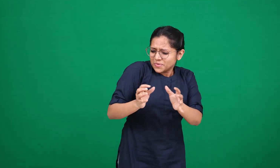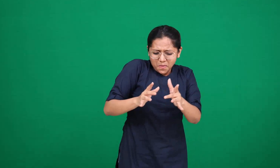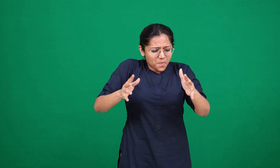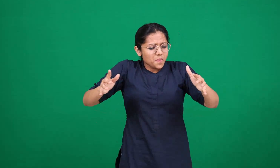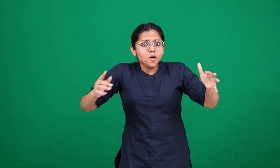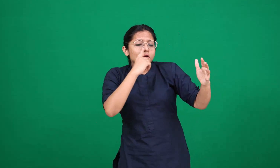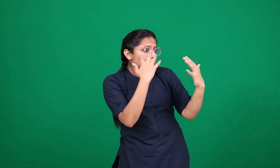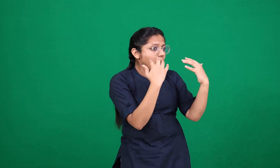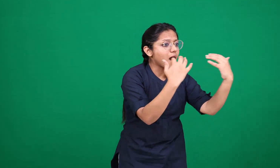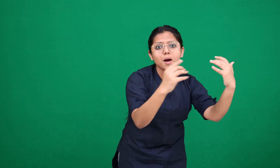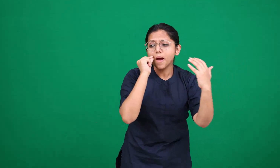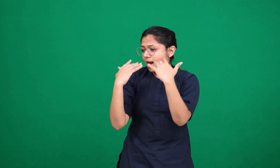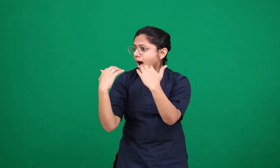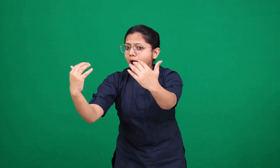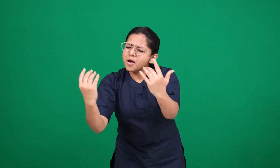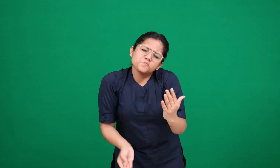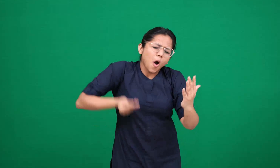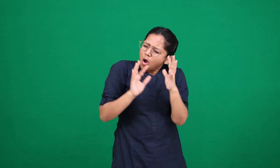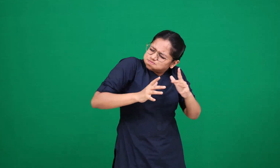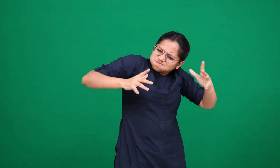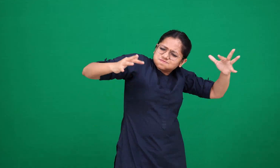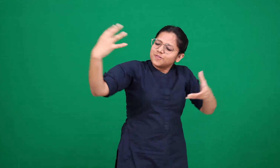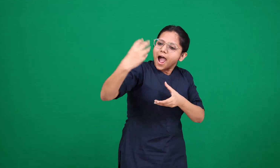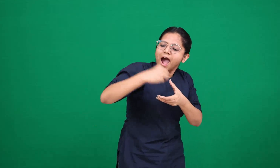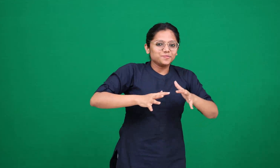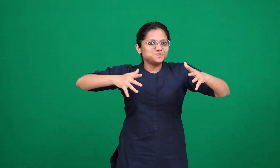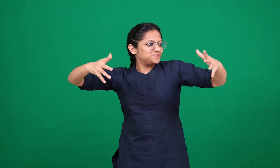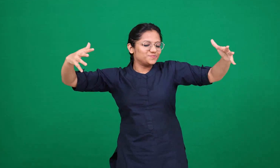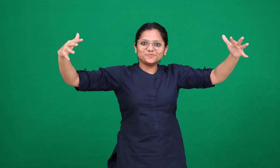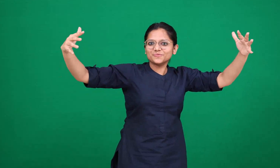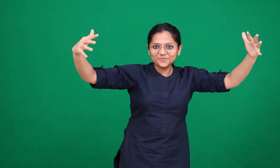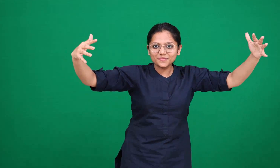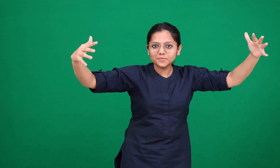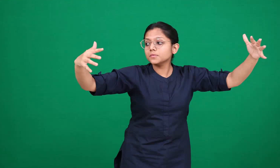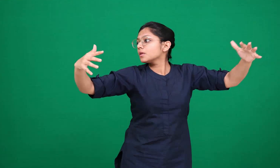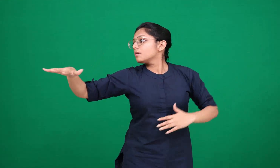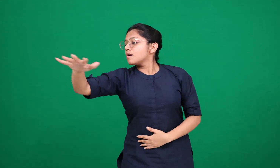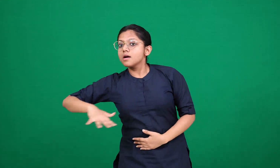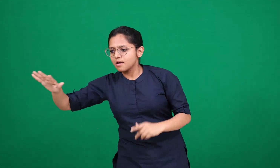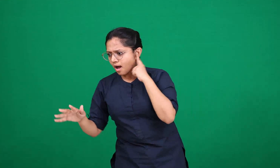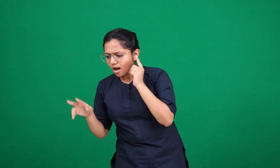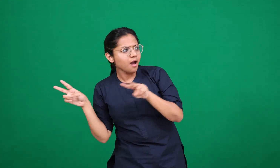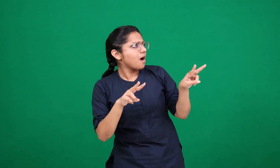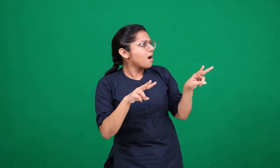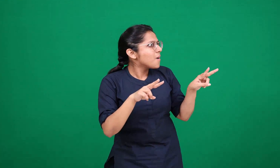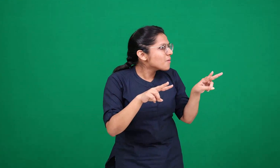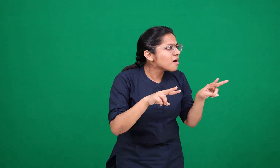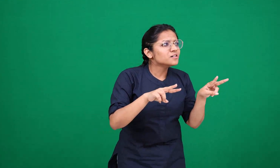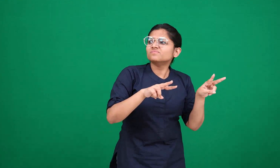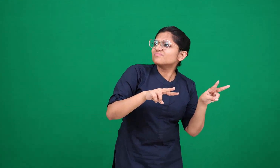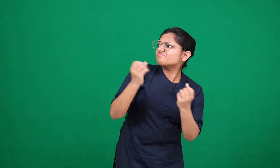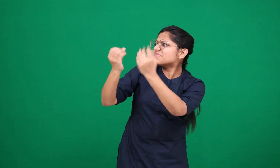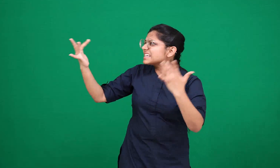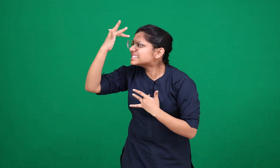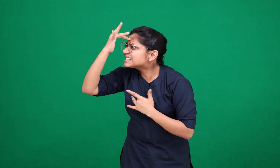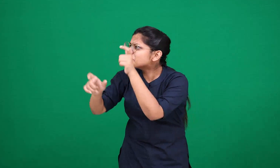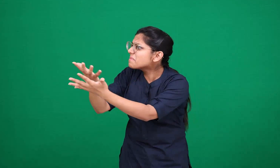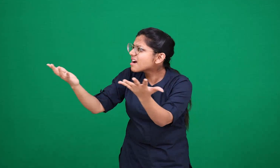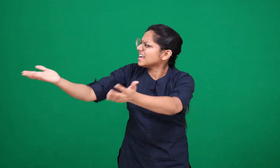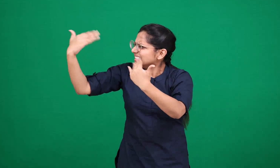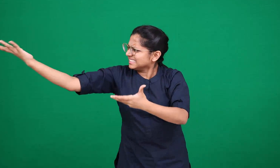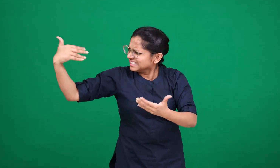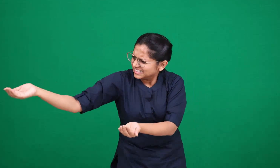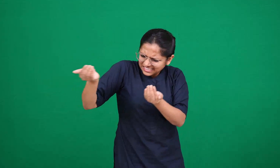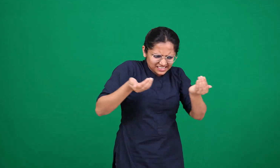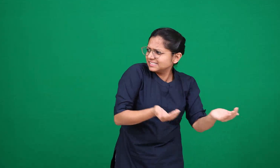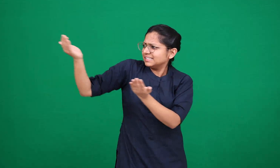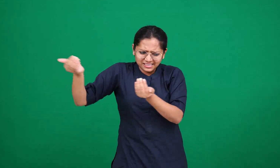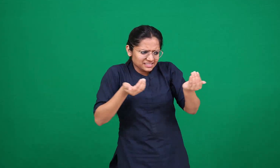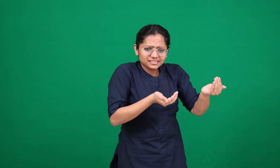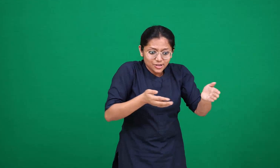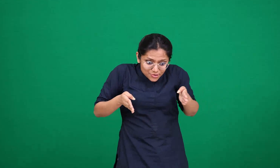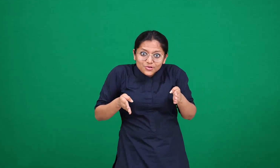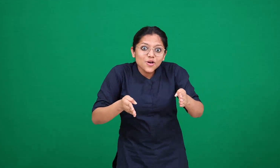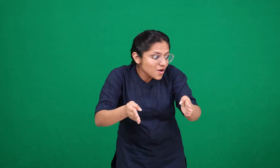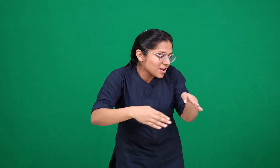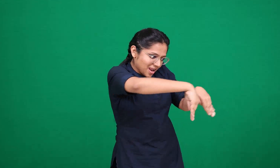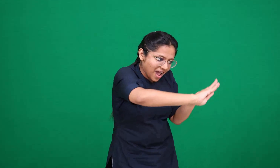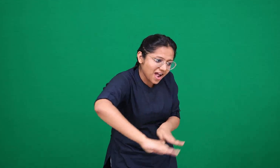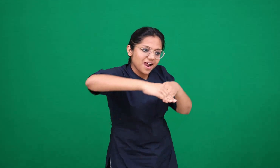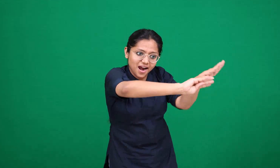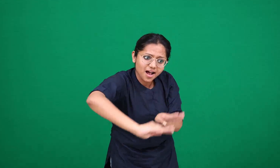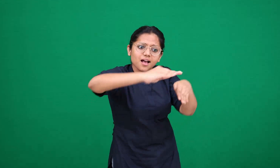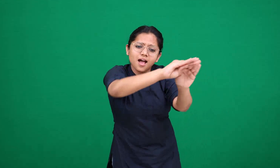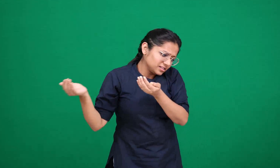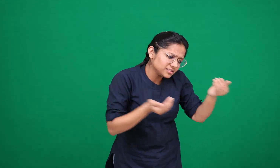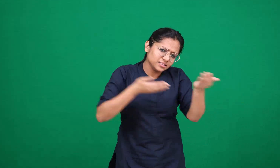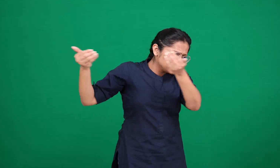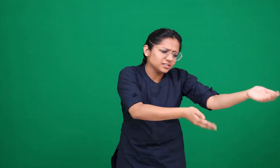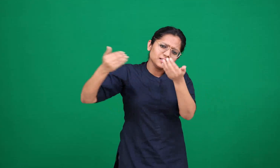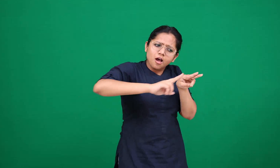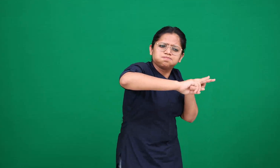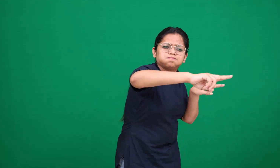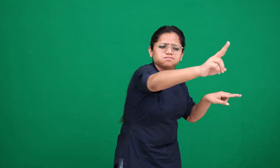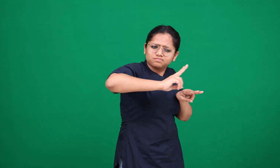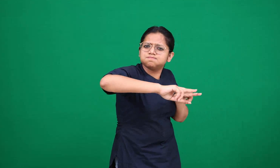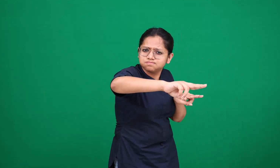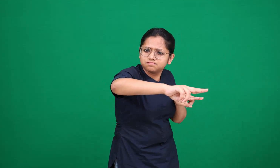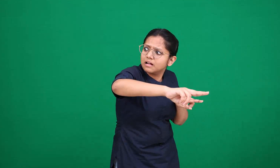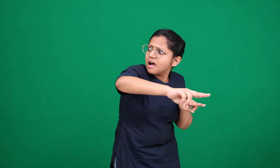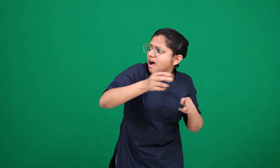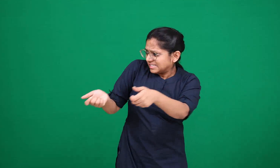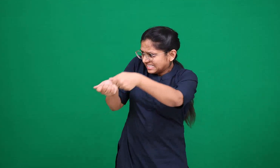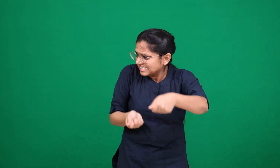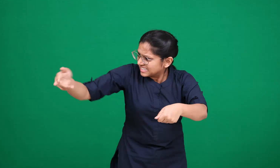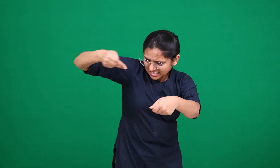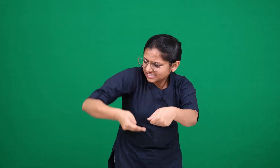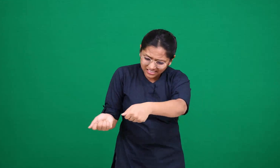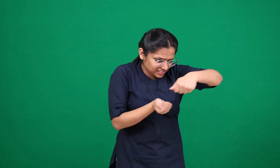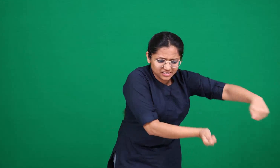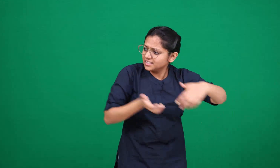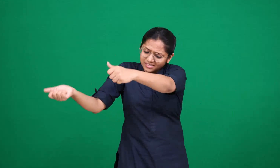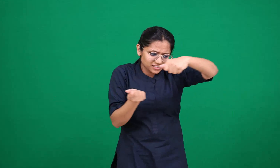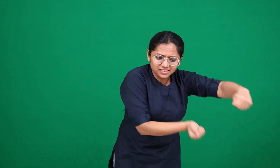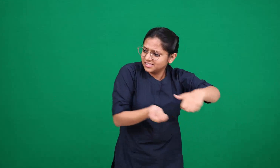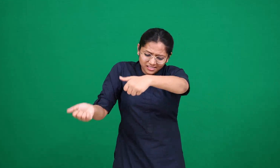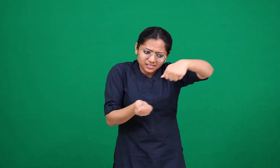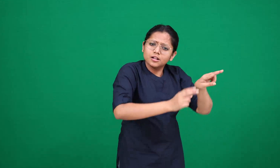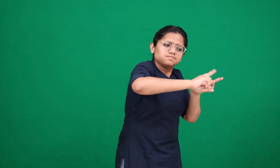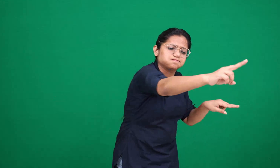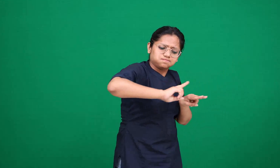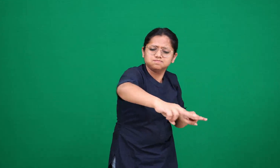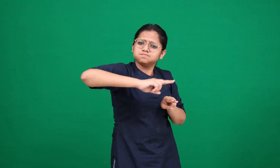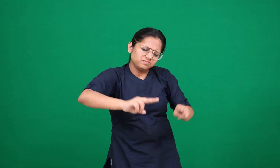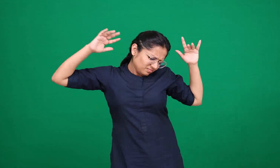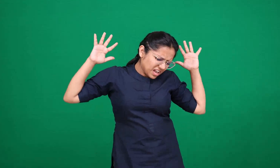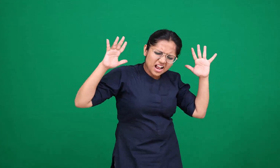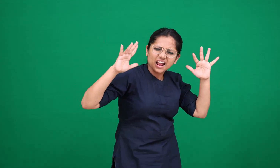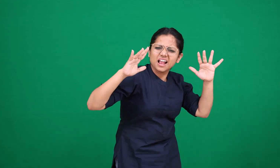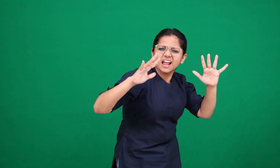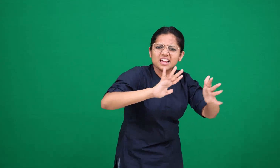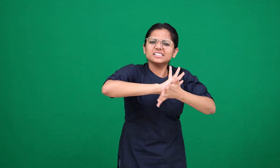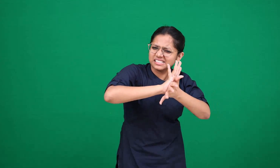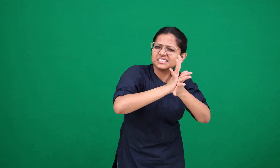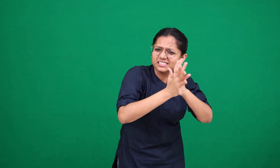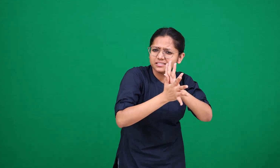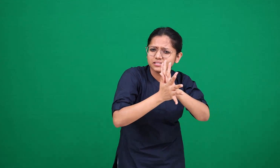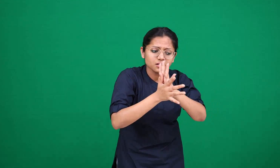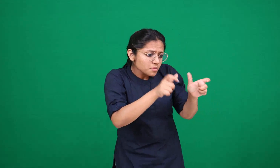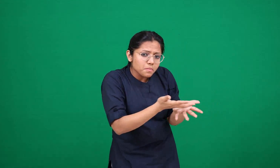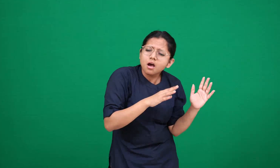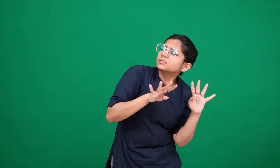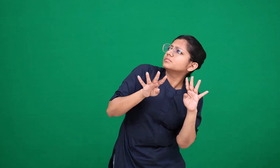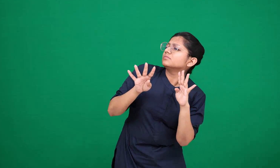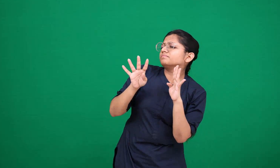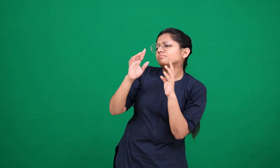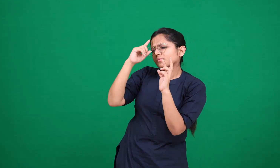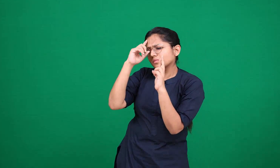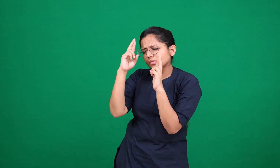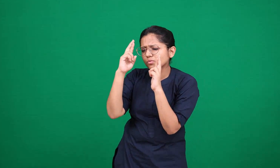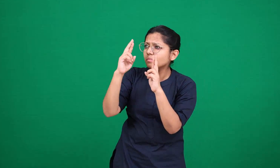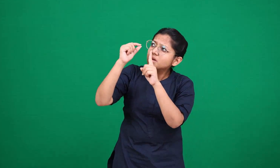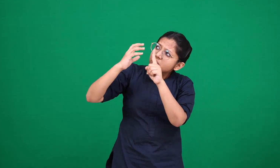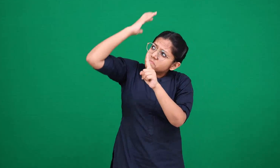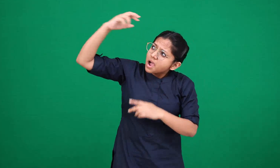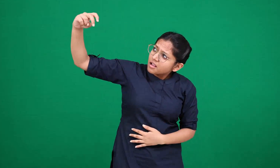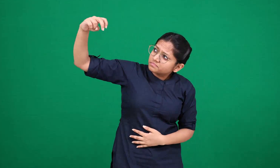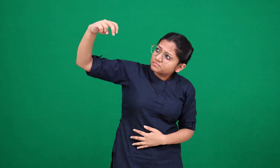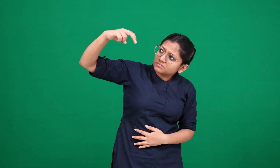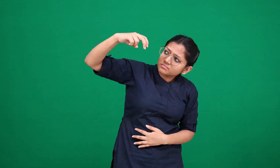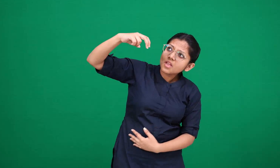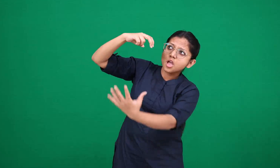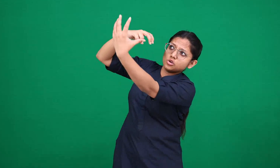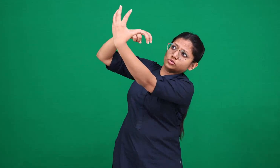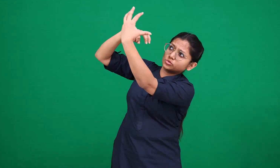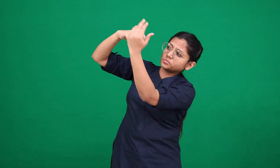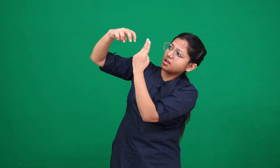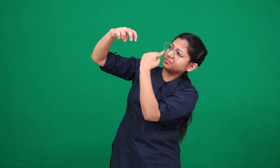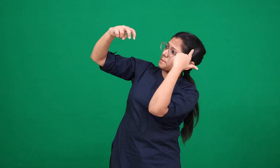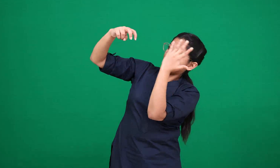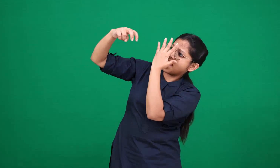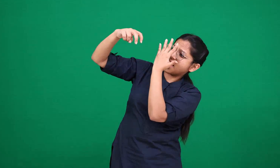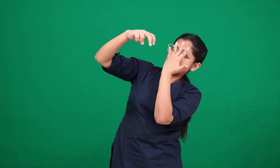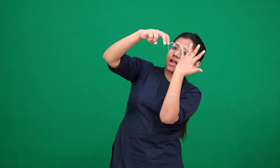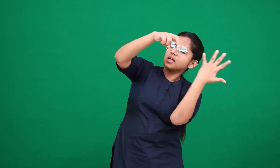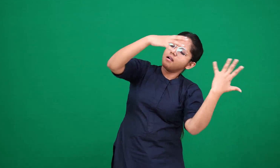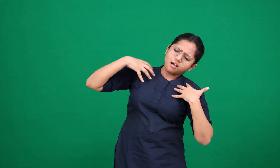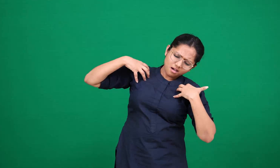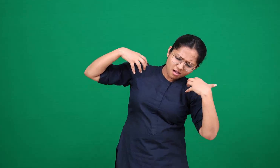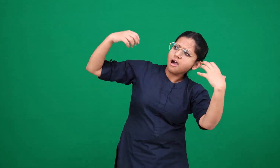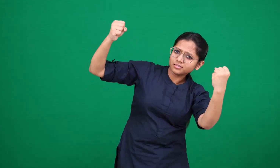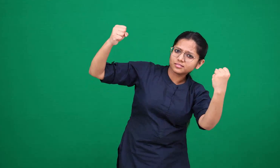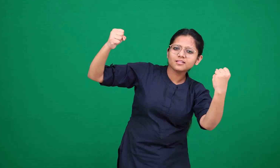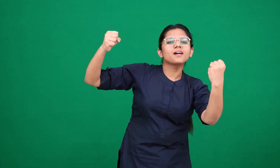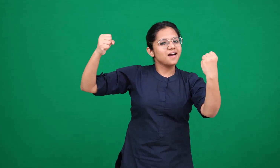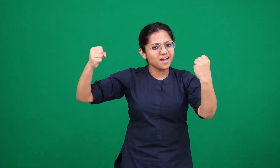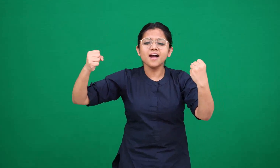As a result, people brought the sick into the streets and laid them on cots and mats, so that at least Peter's shadow might fall on some of them as he passed by.